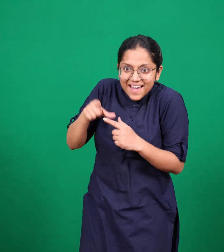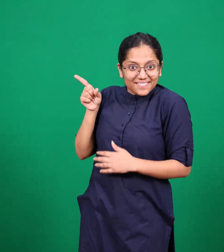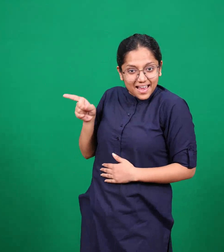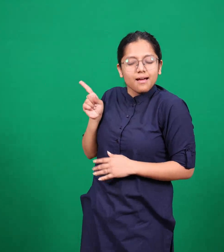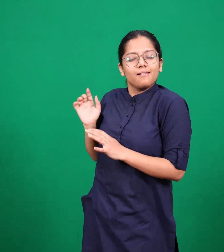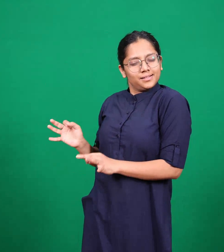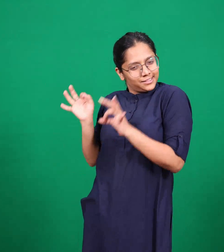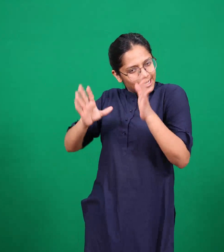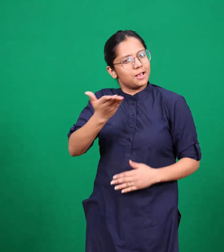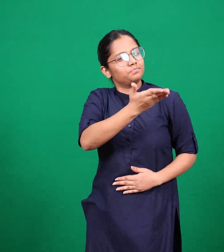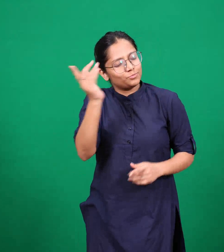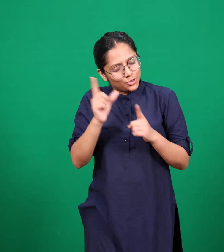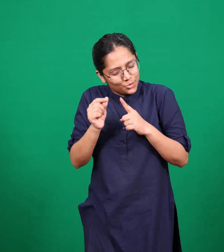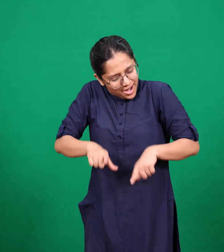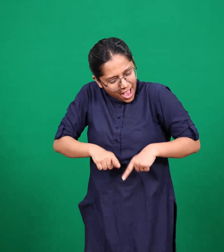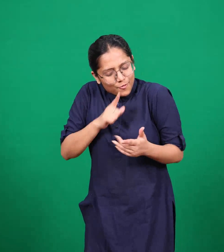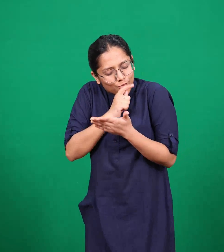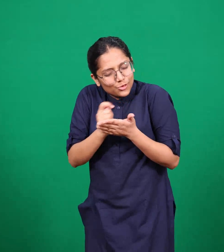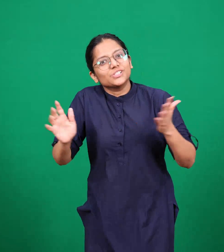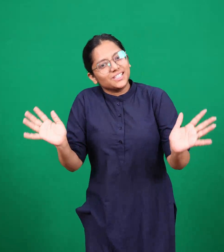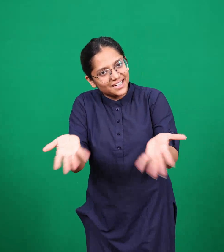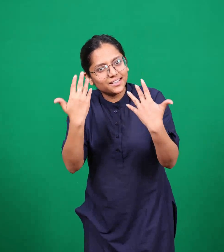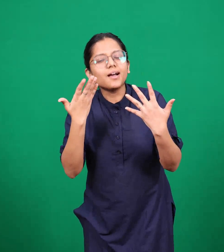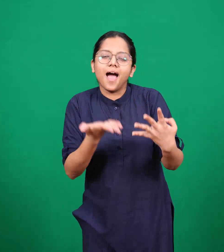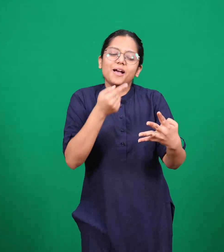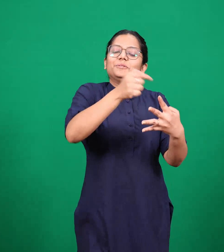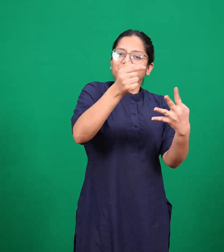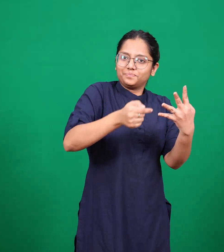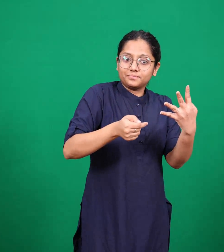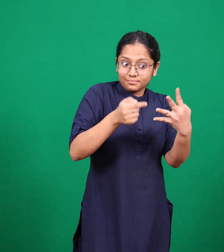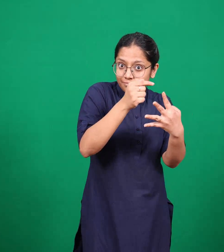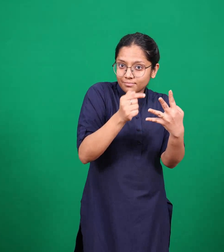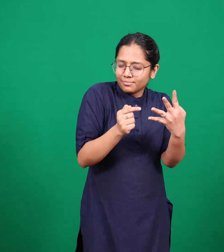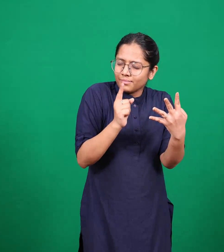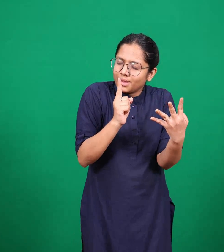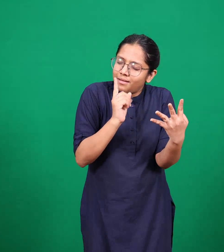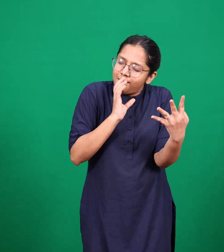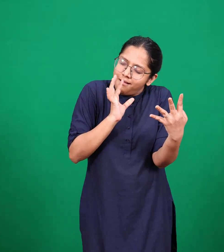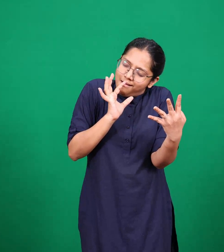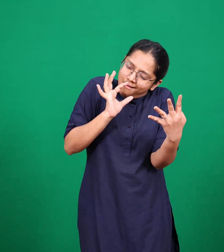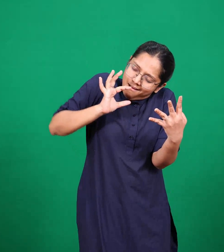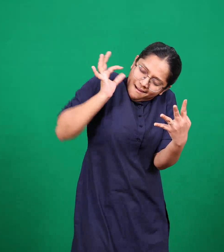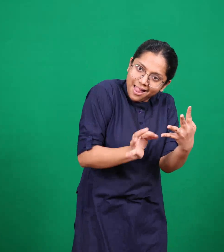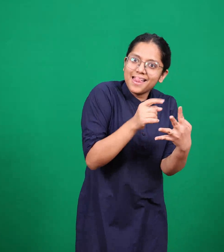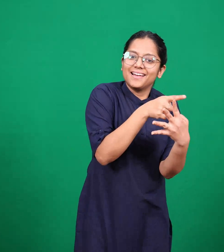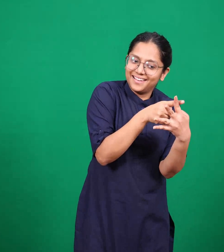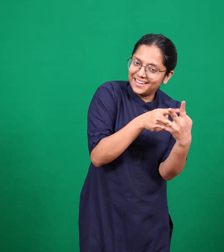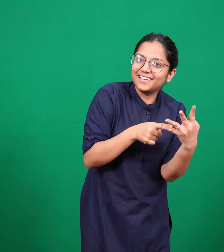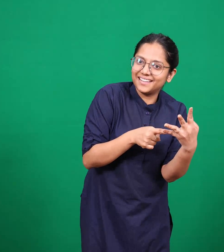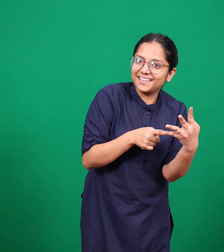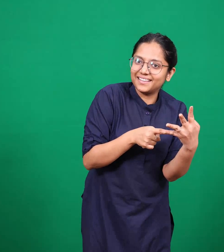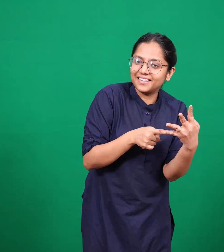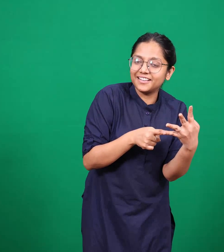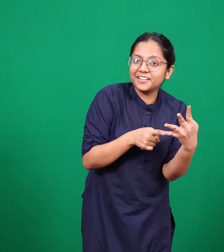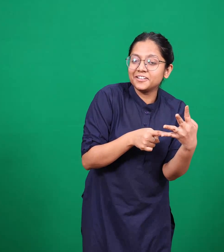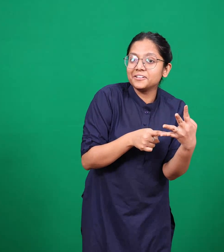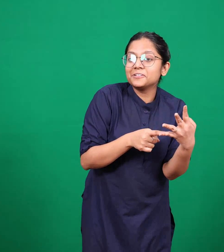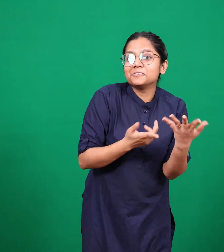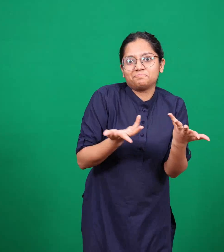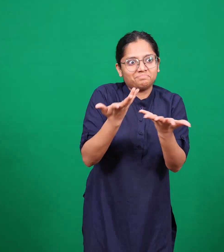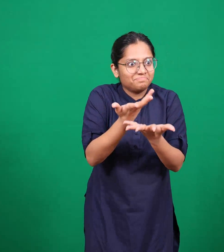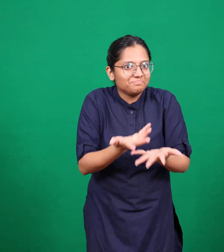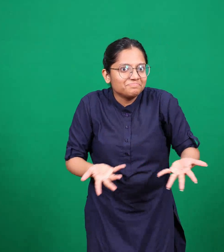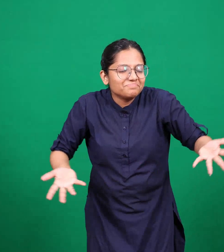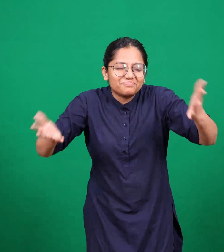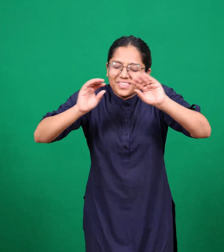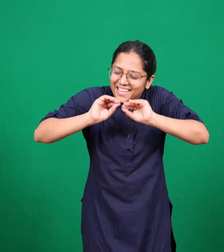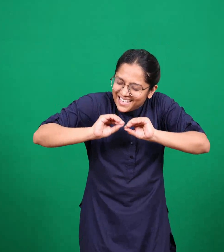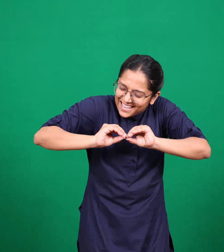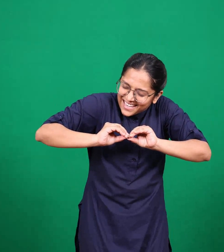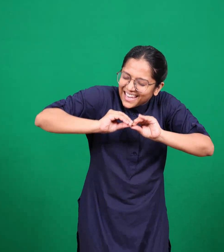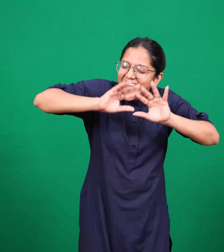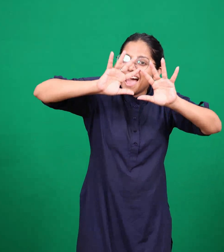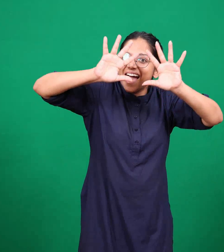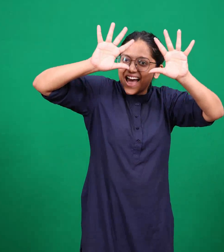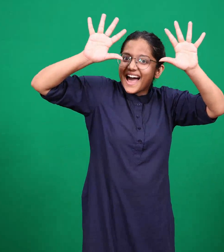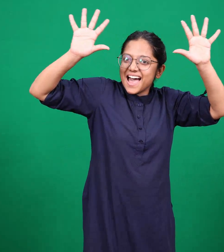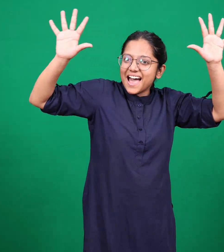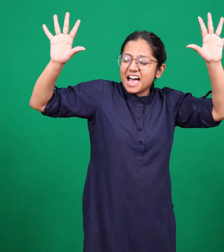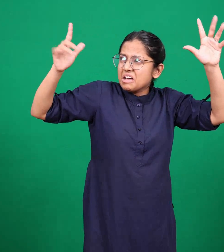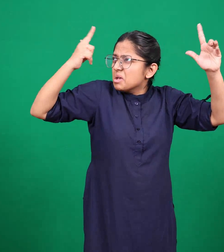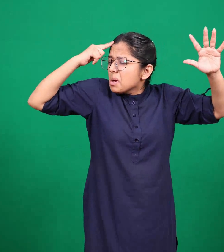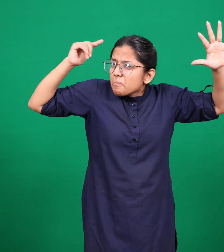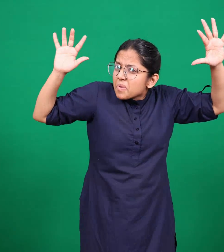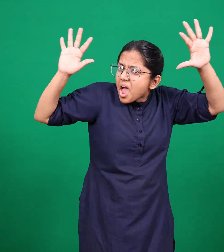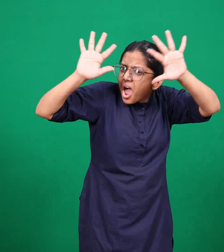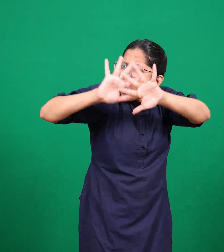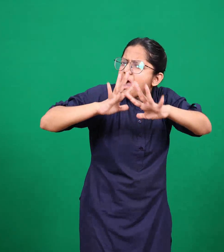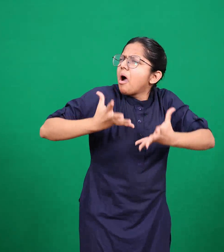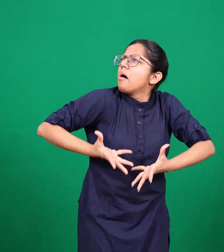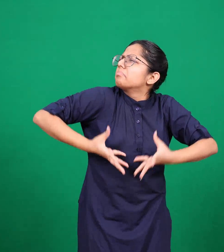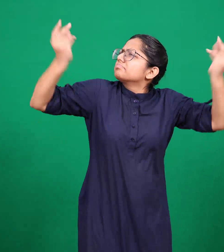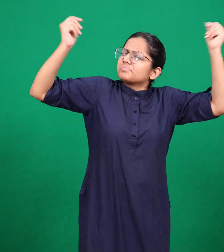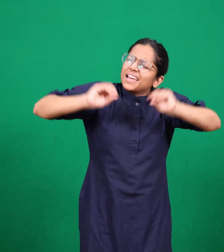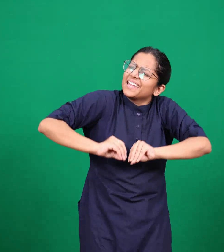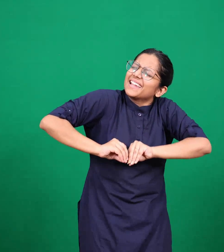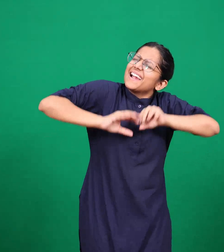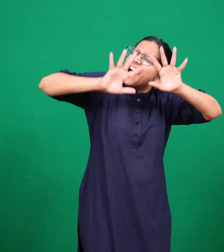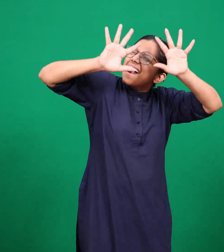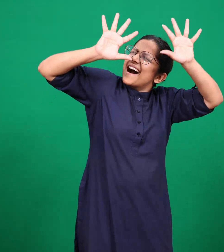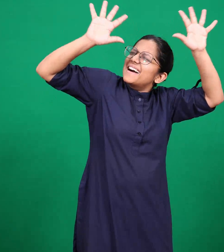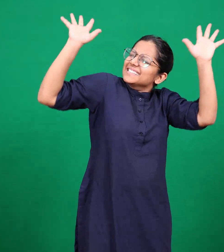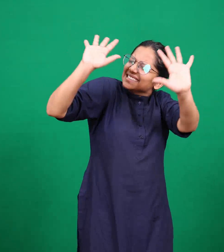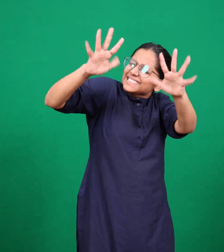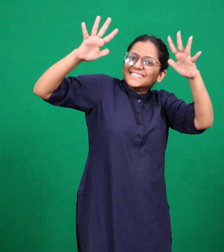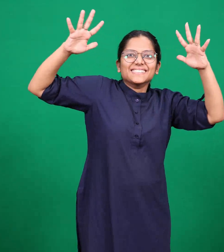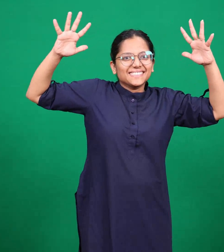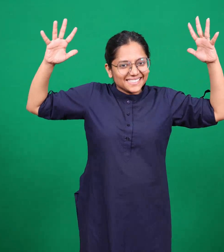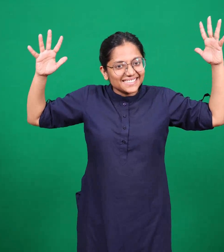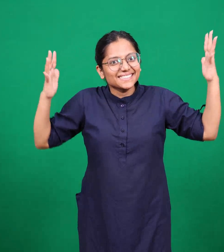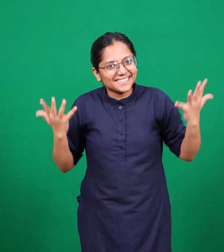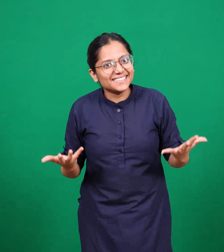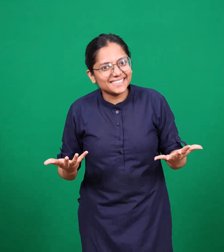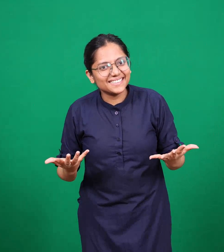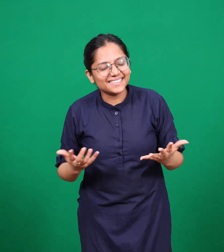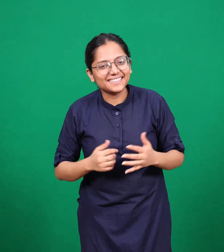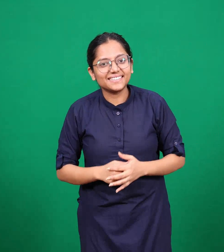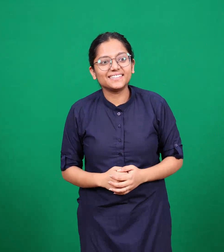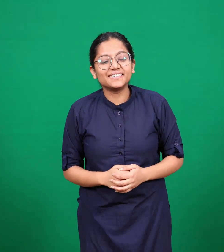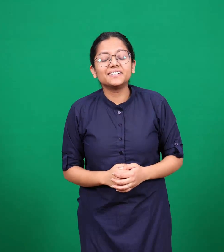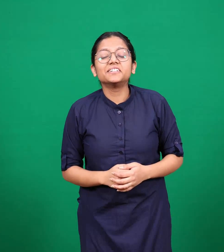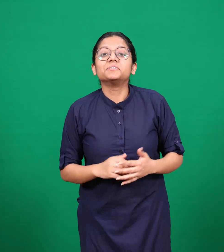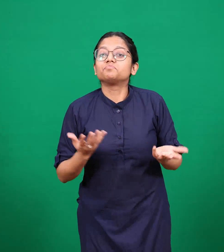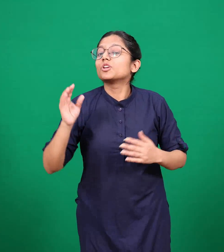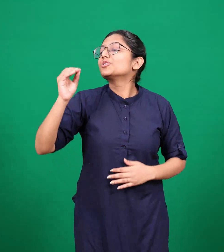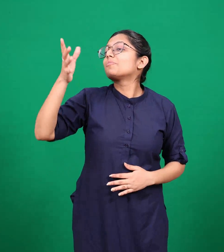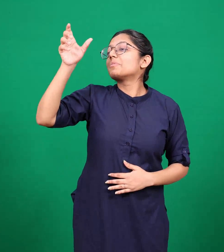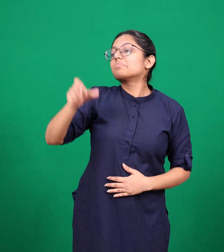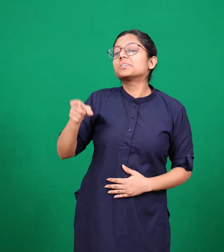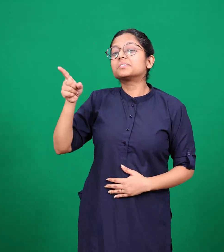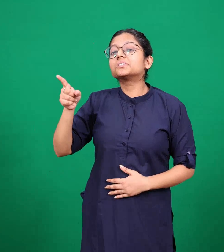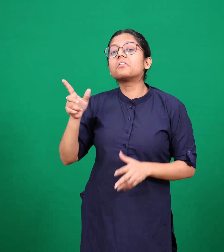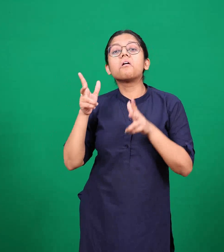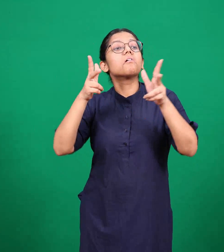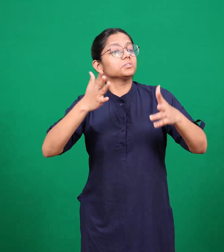For the darkness is fading and the true light is already shining.